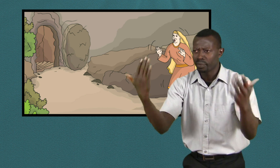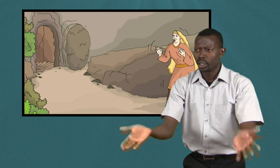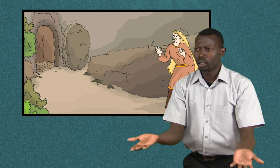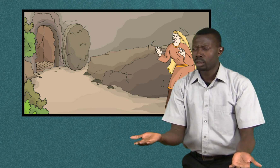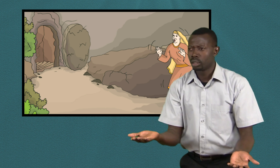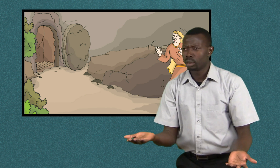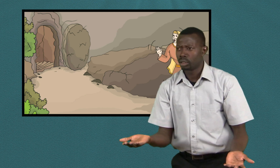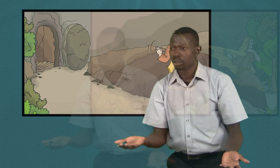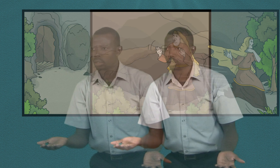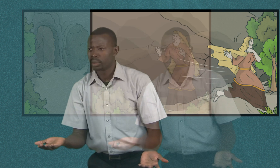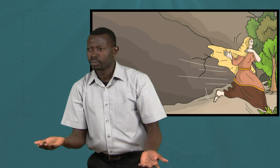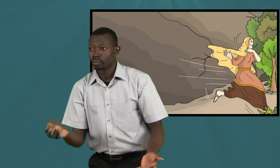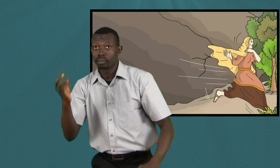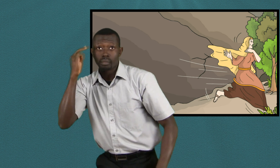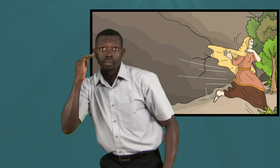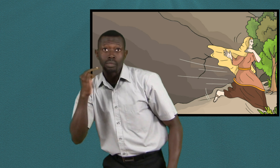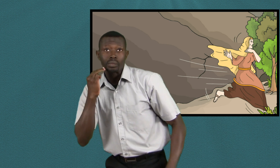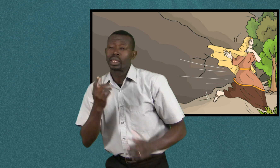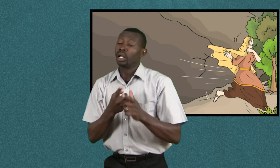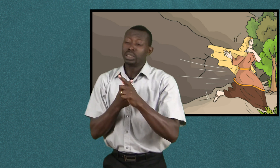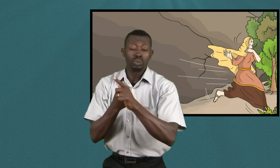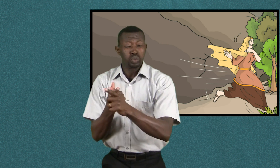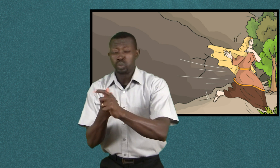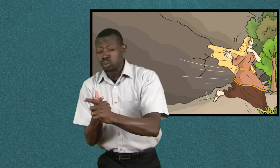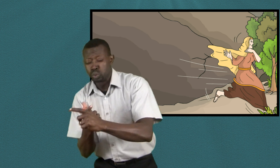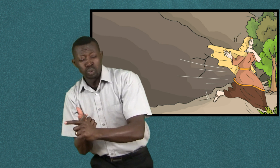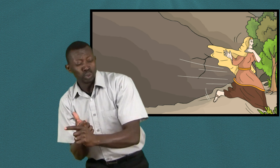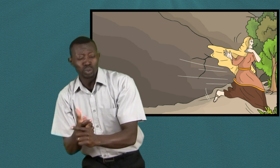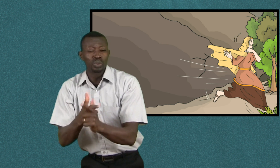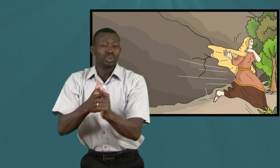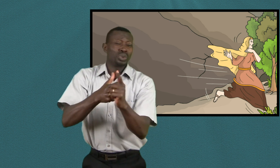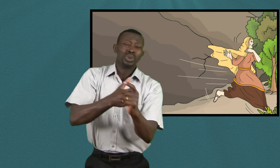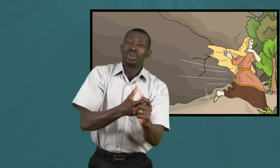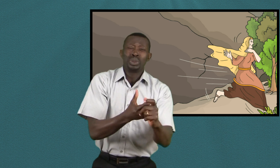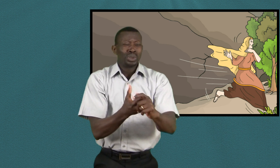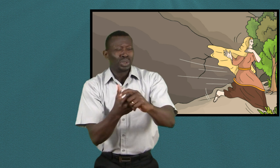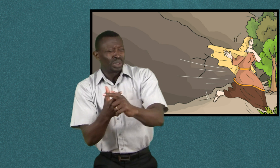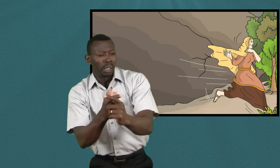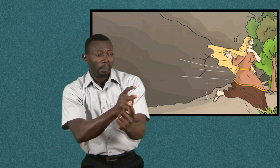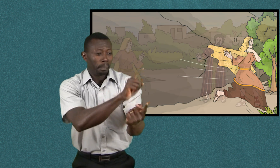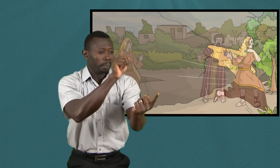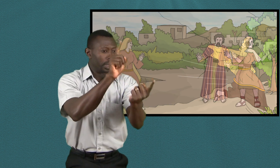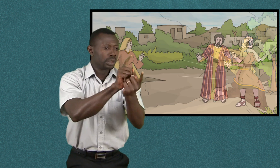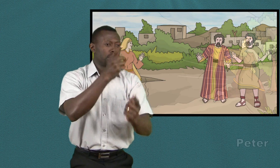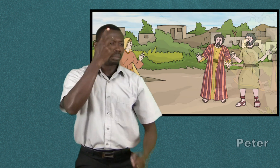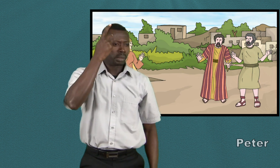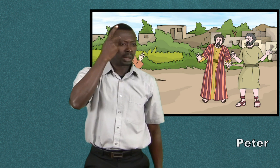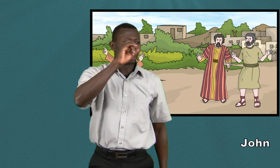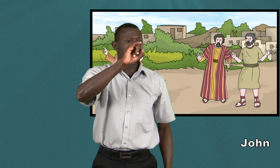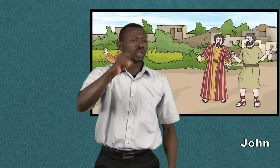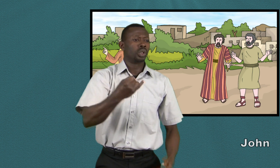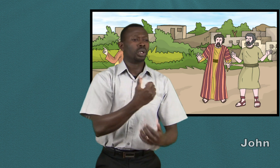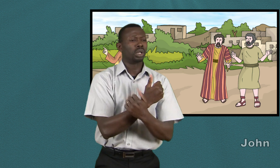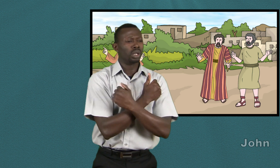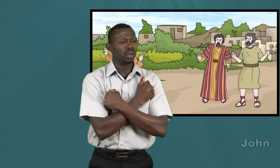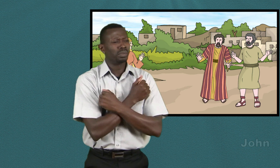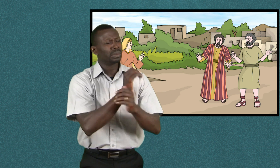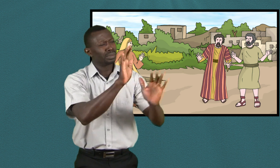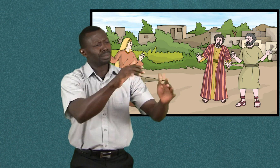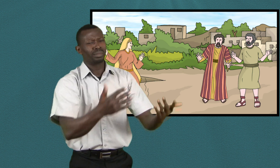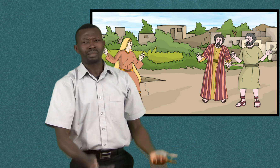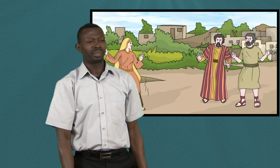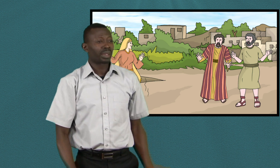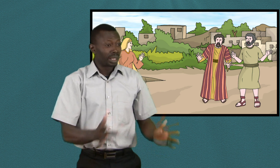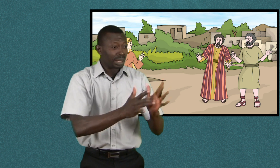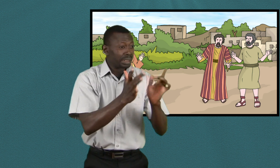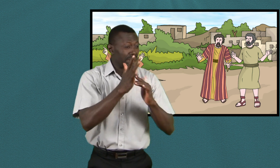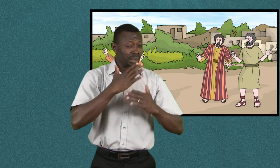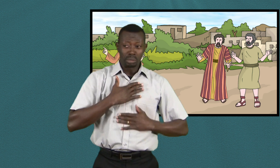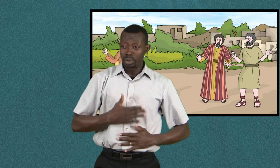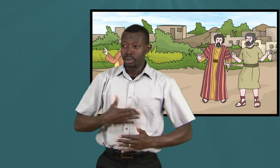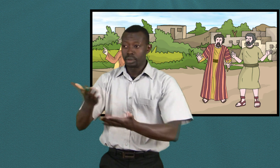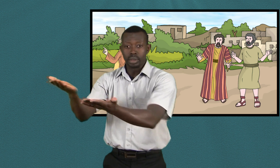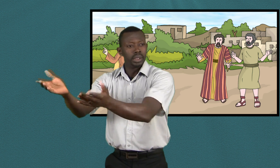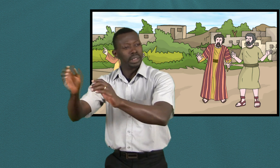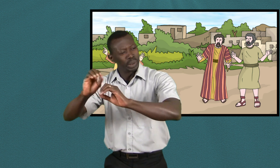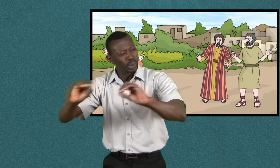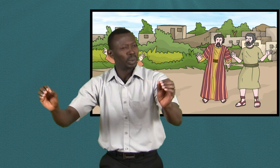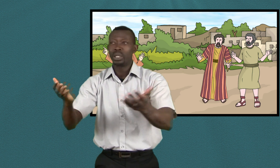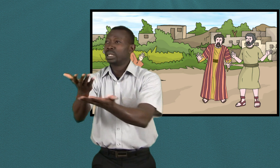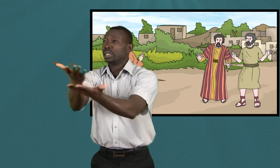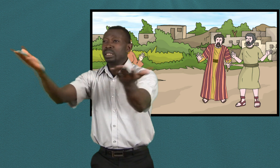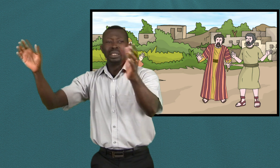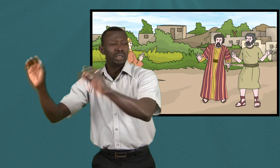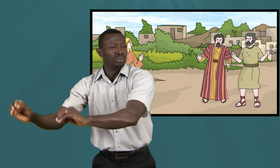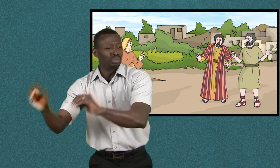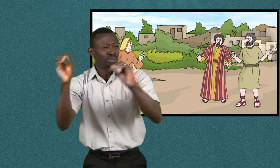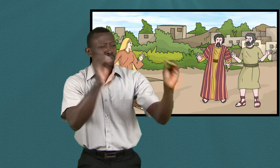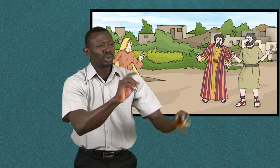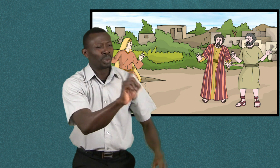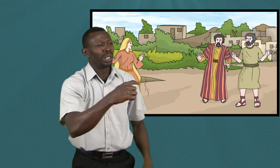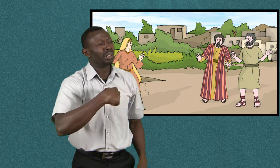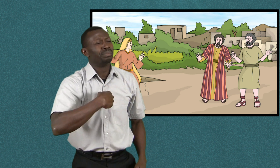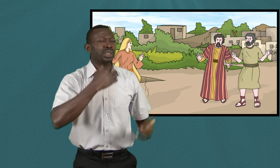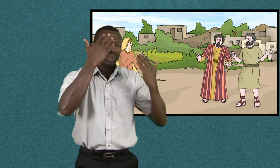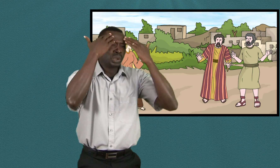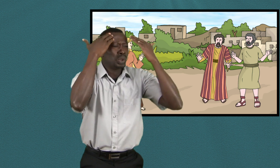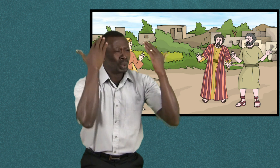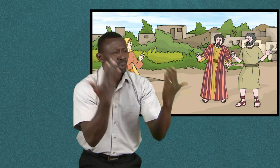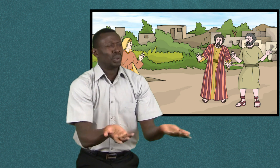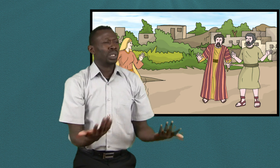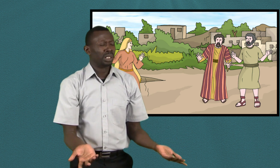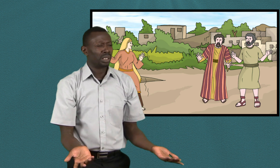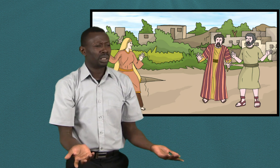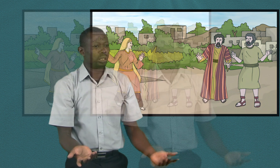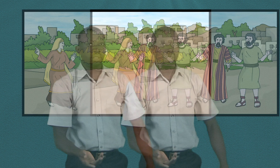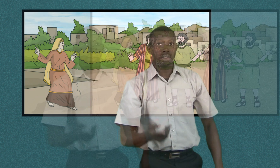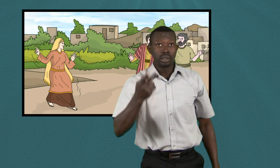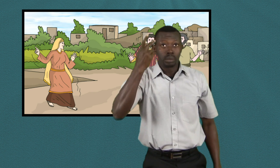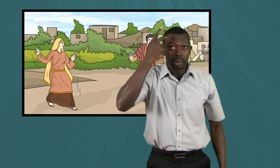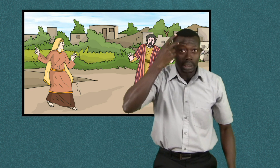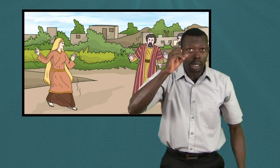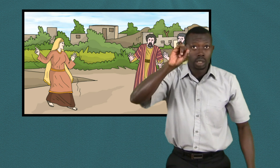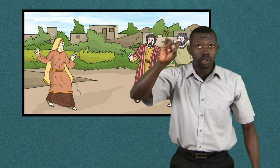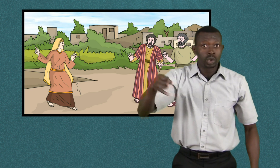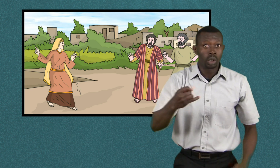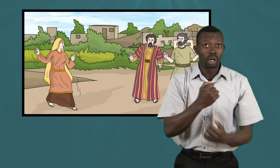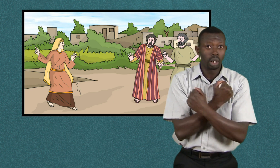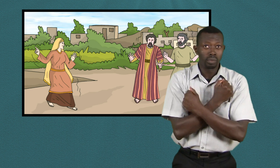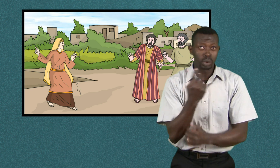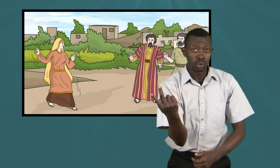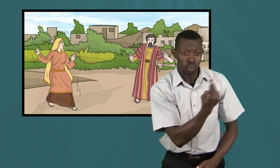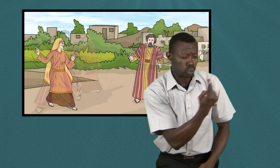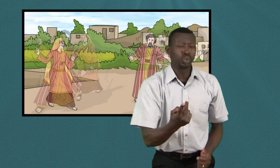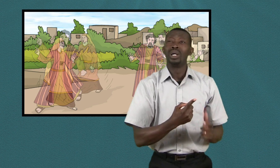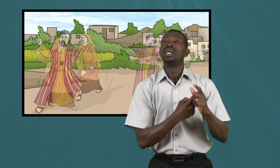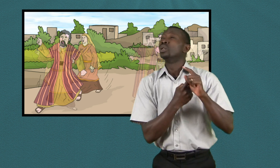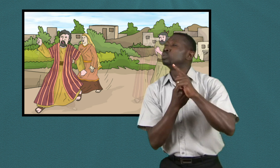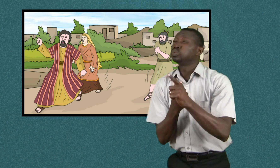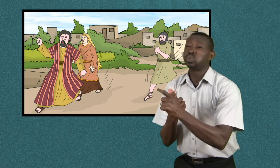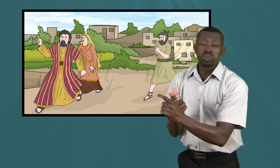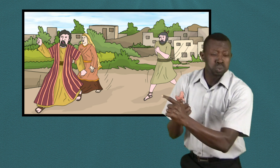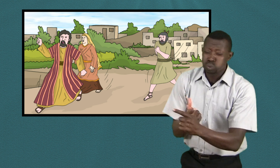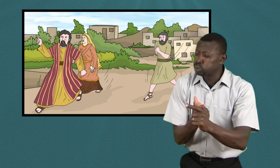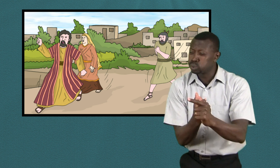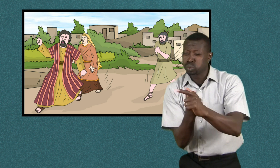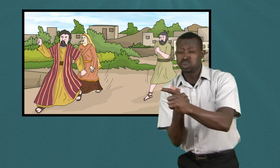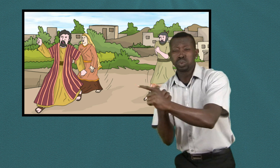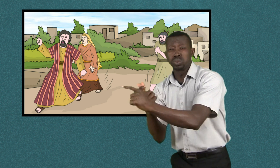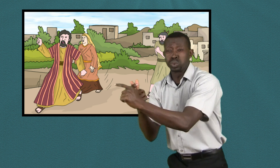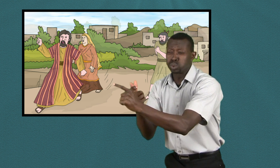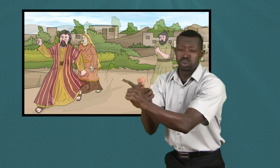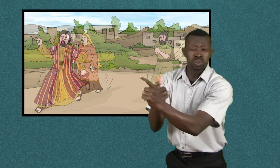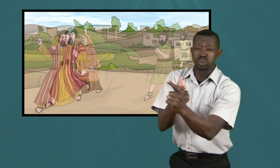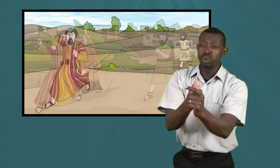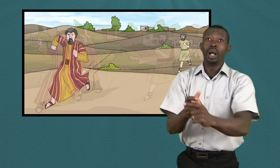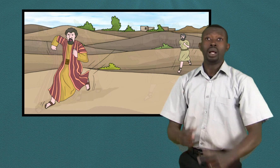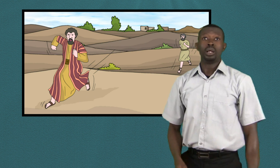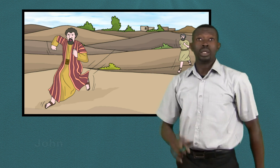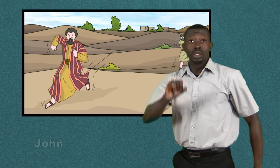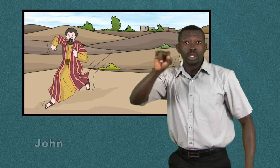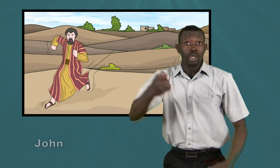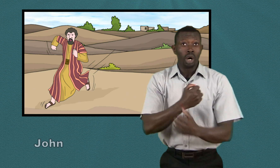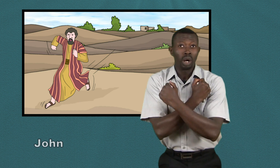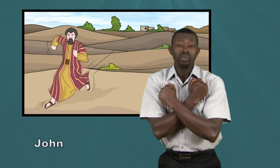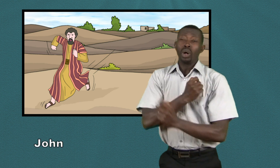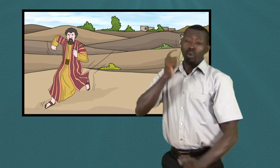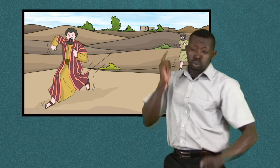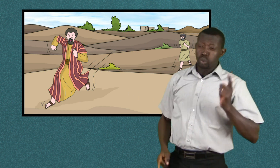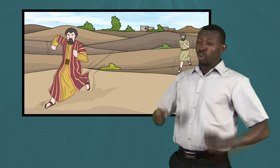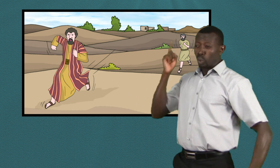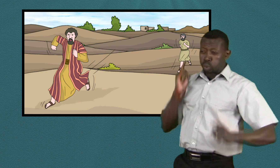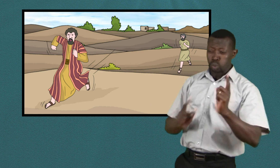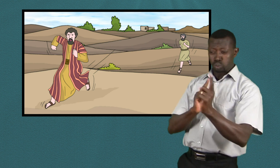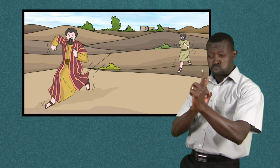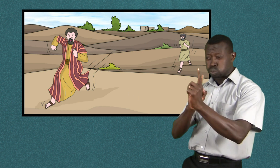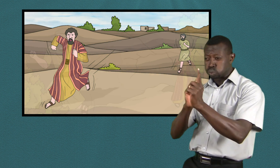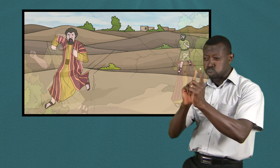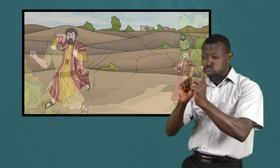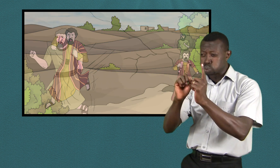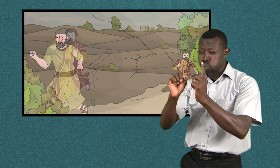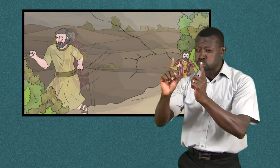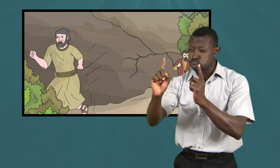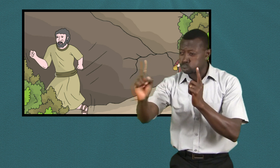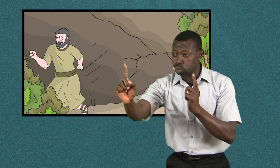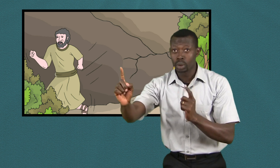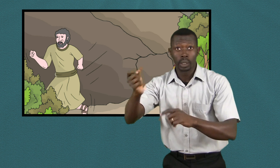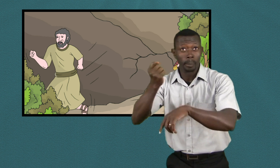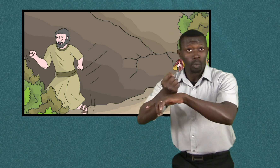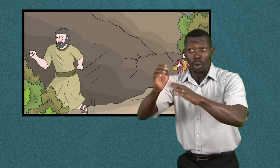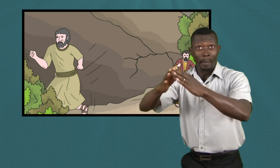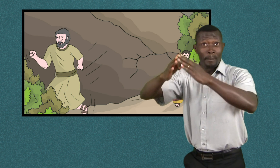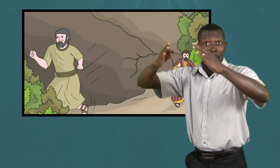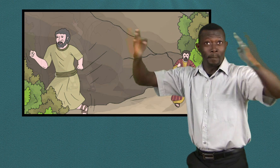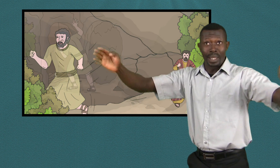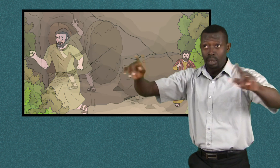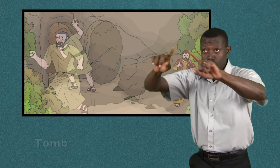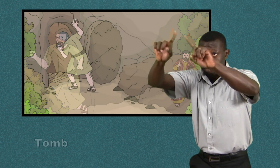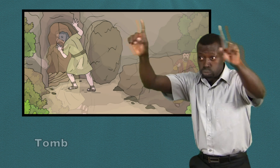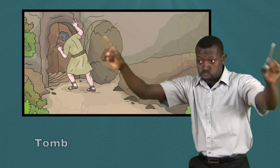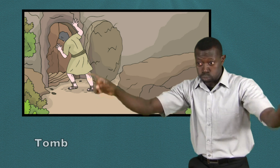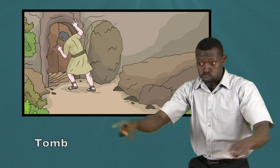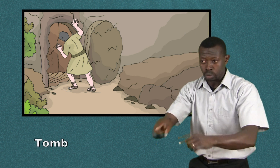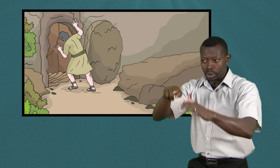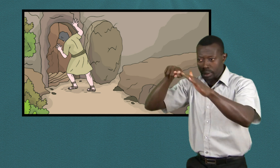So she came running to Simon Peter and the other disciple, the one whom Jesus loved. “They have taken the Lord out of the tomb,” she said, “and we do not know where they have put Him!” Then Peter and the other disciple set out for the tomb. The two were running together, but the other disciple outran Peter and reached the tomb first.